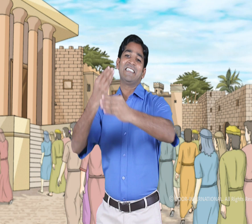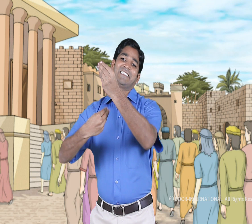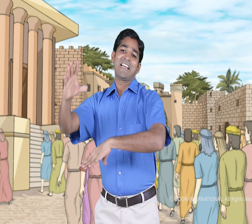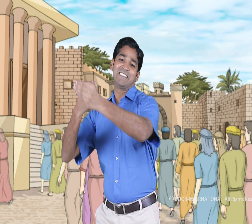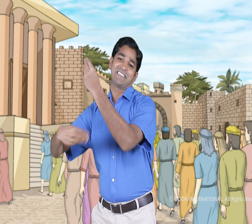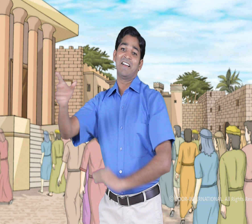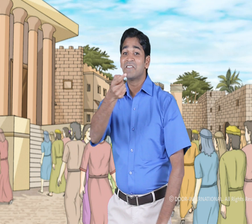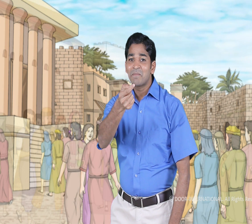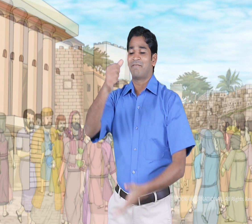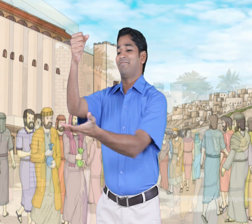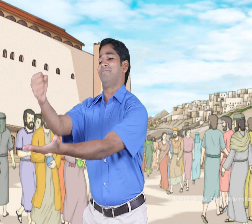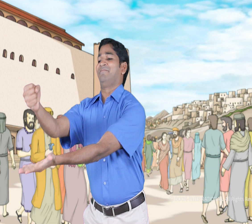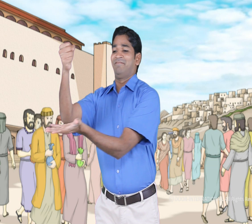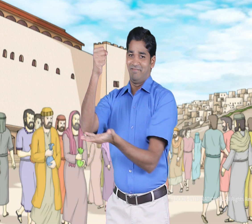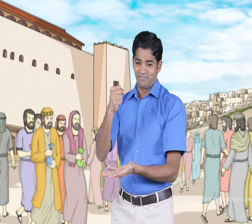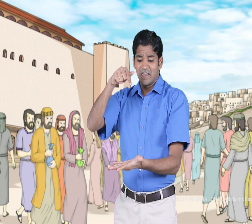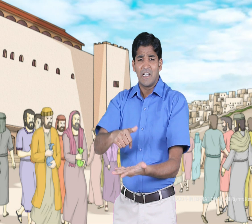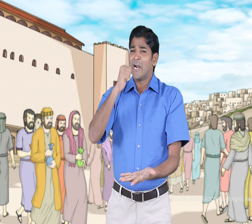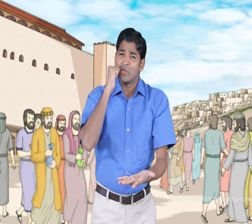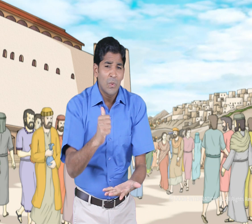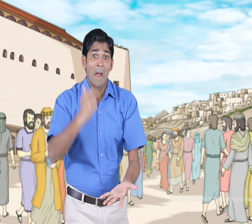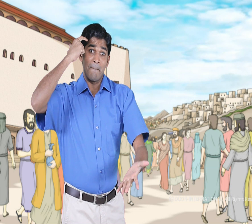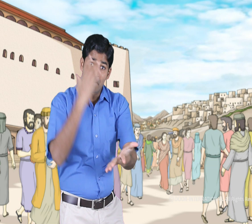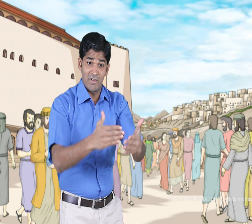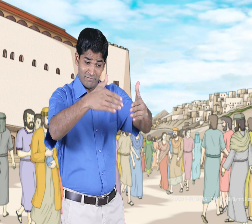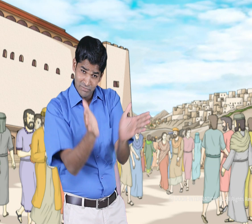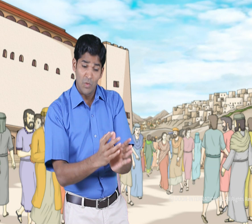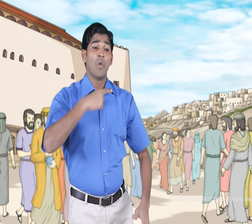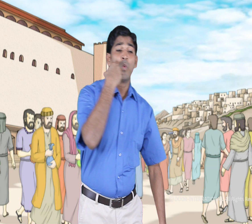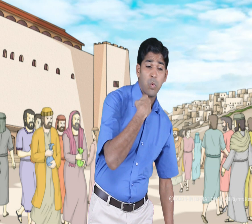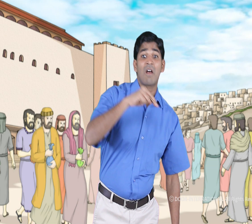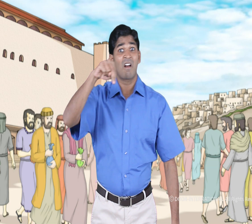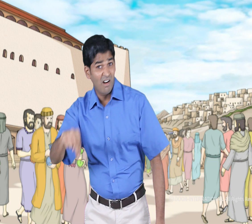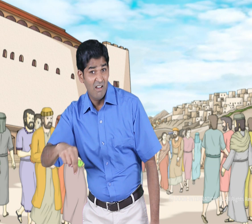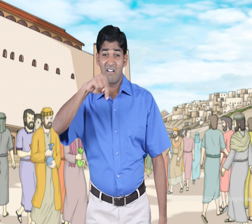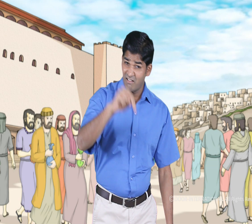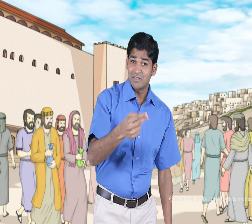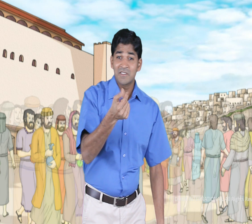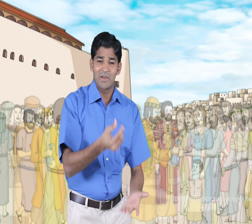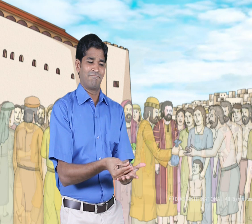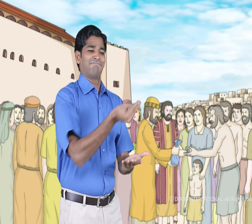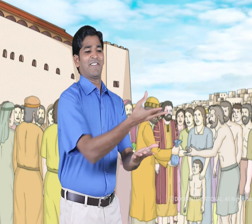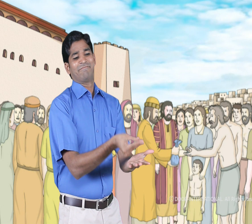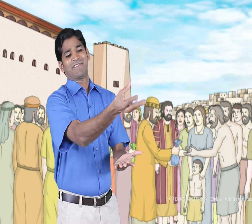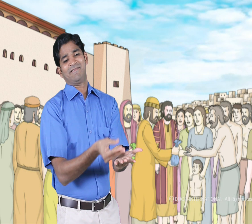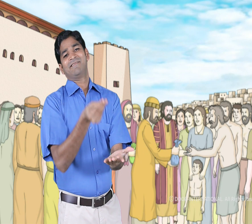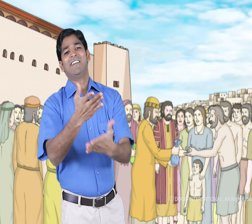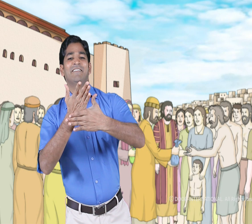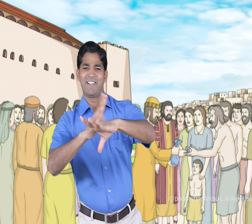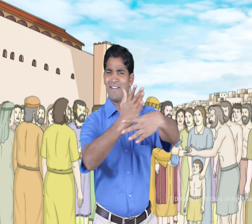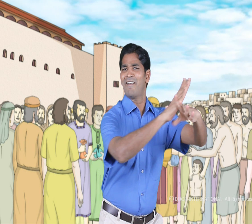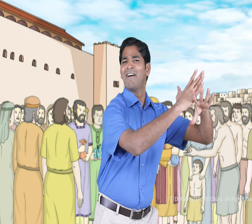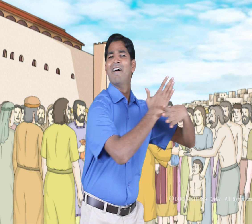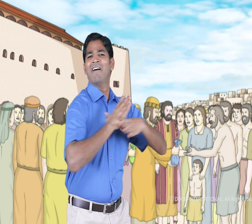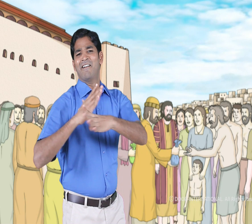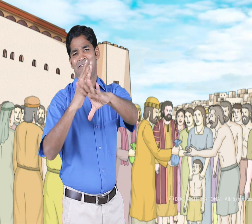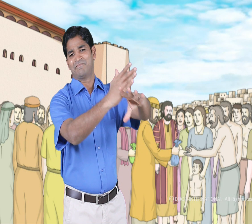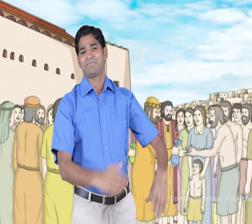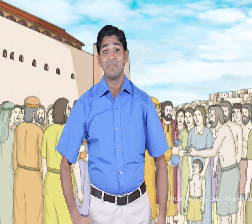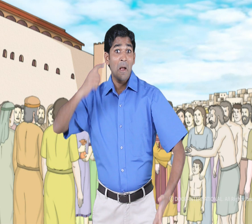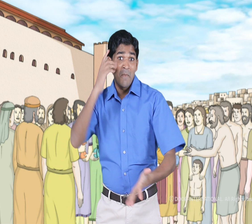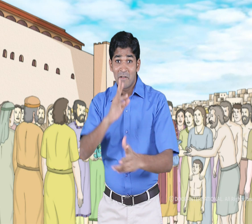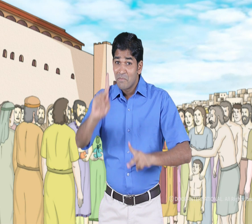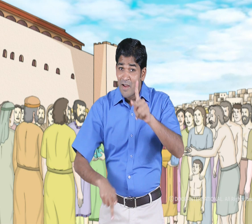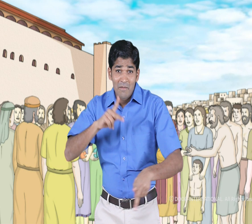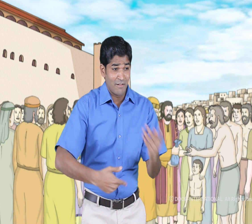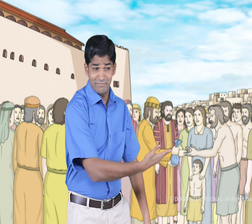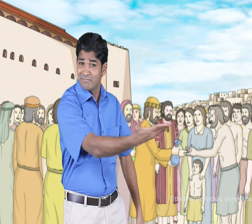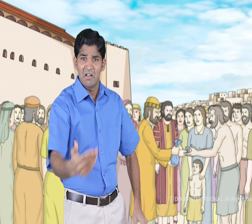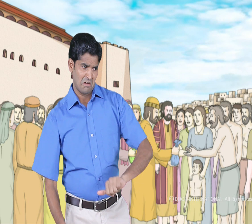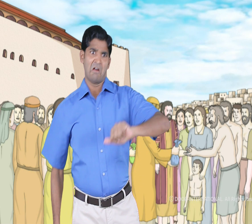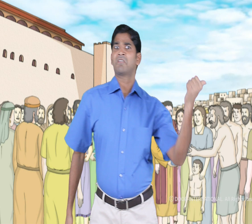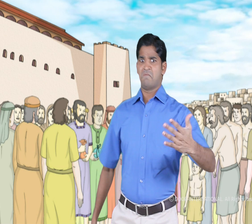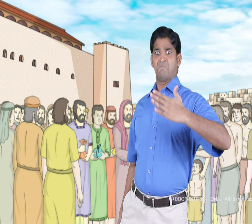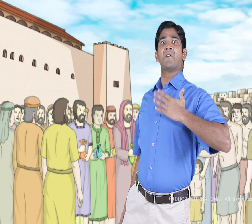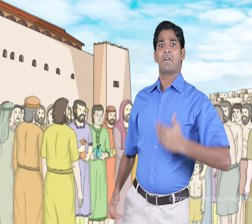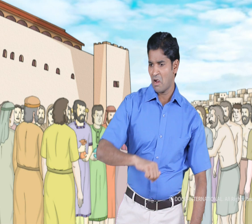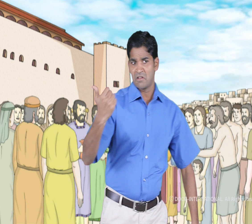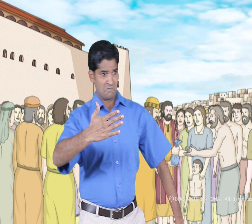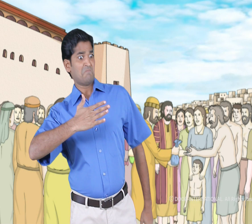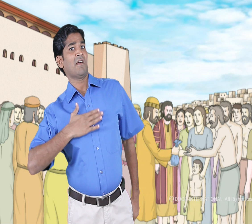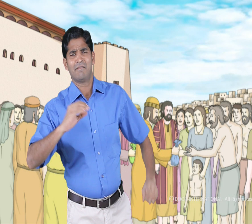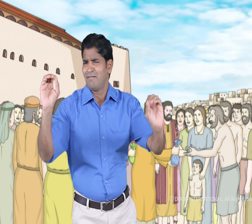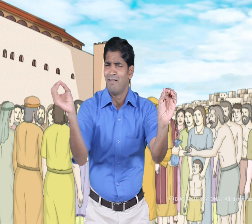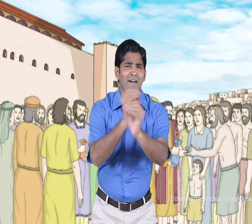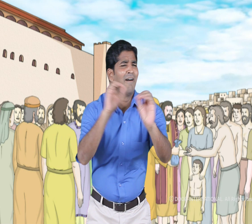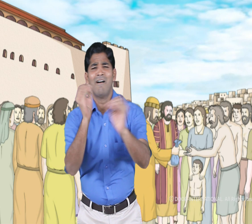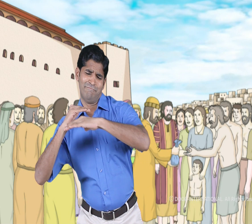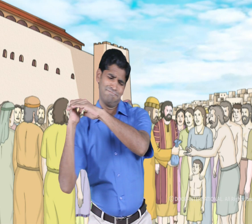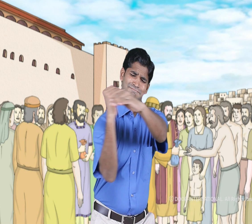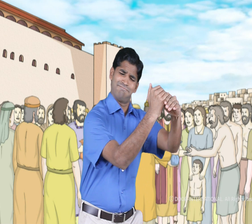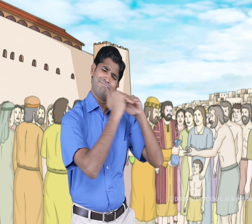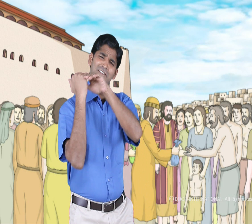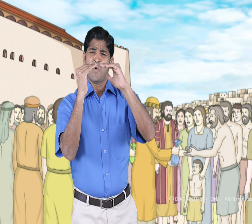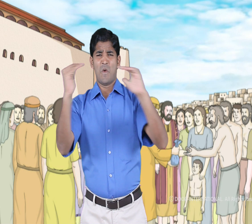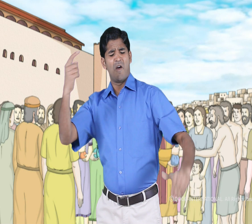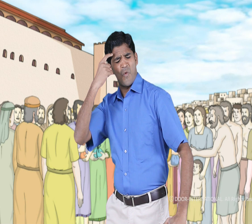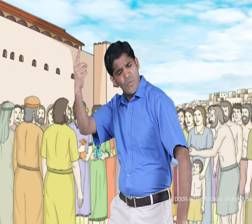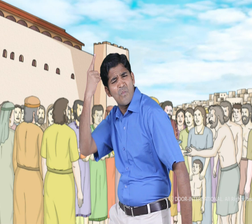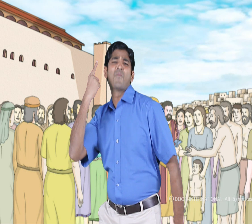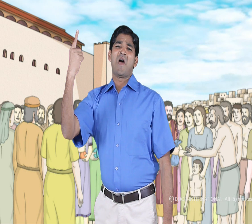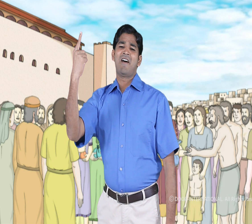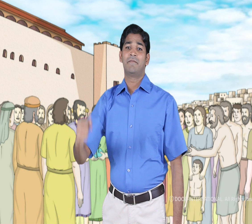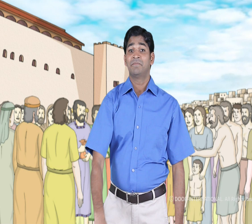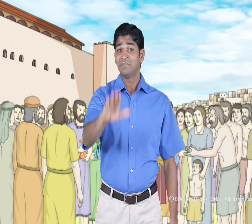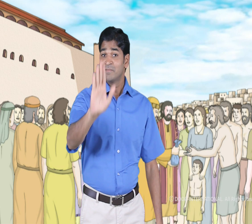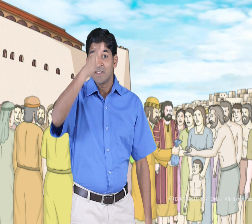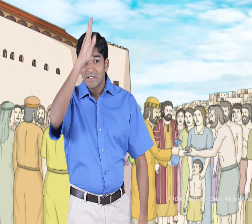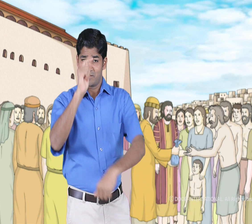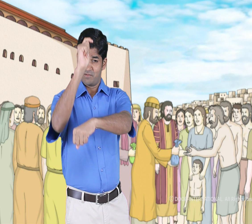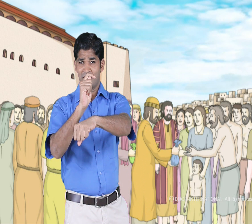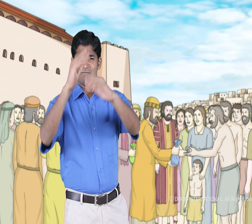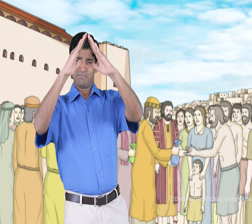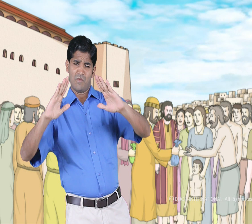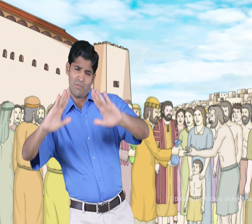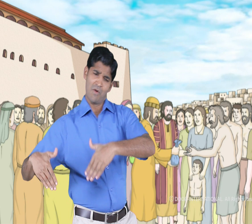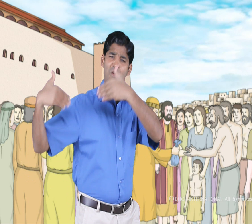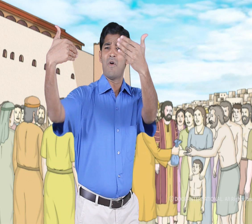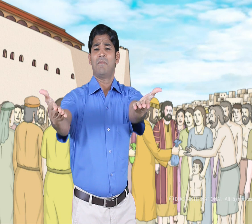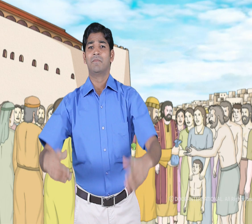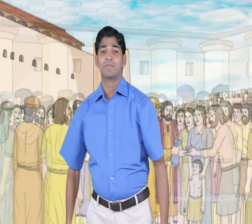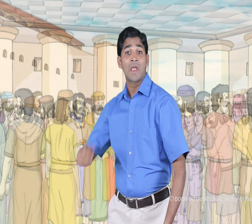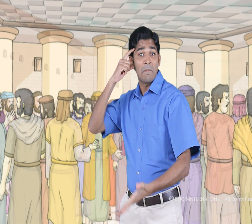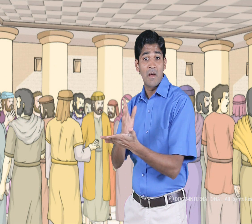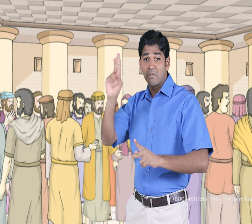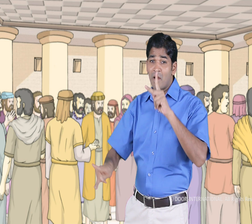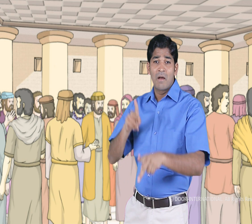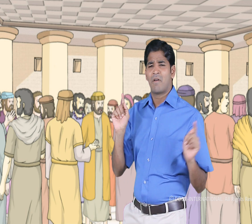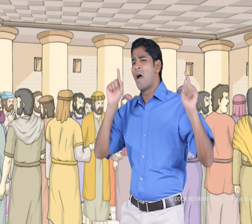Selling their possessions and goods, they shared with anyone who was in need.